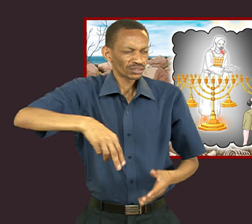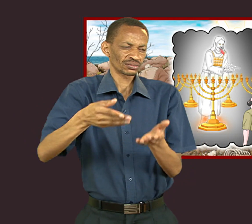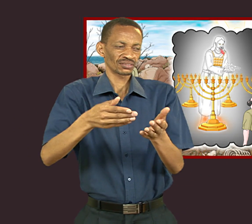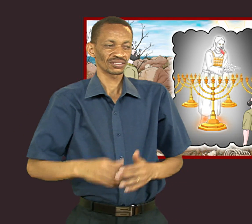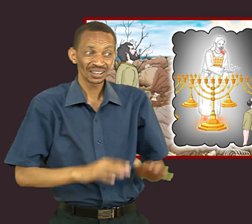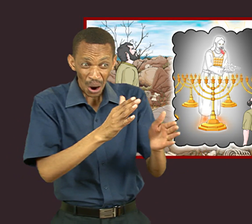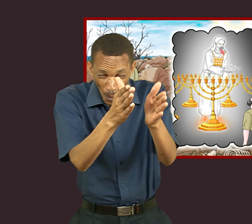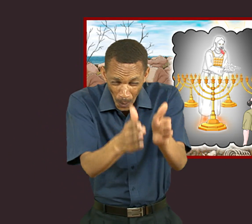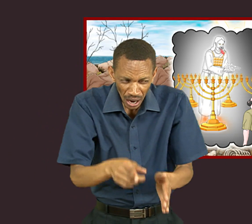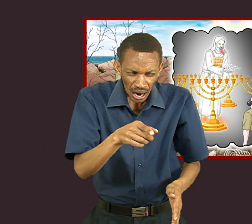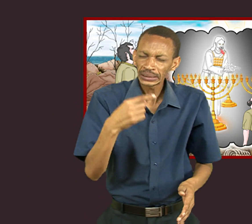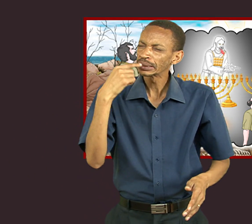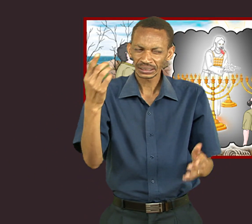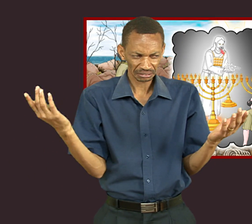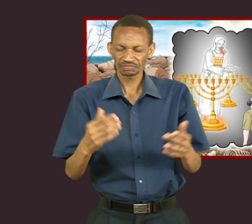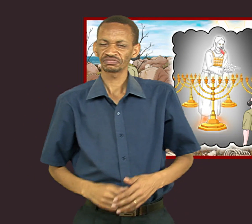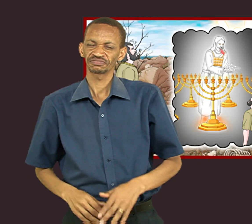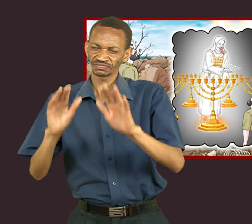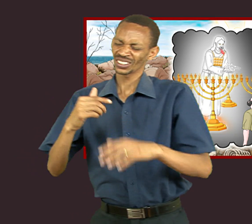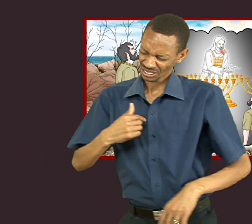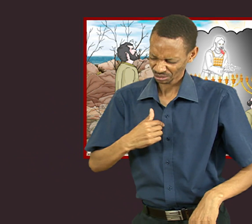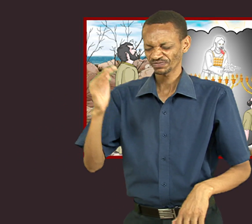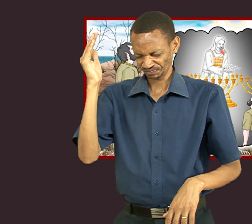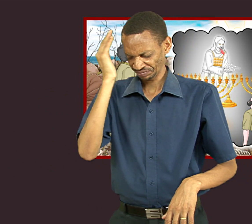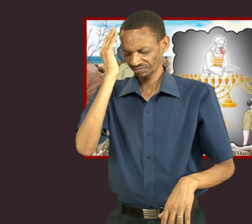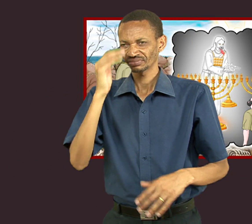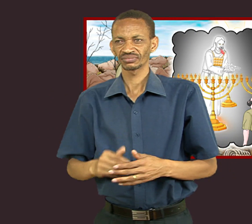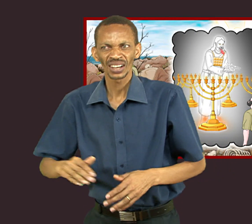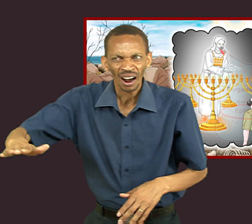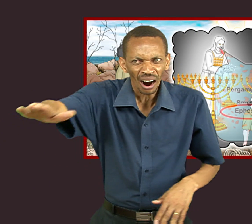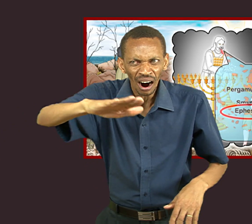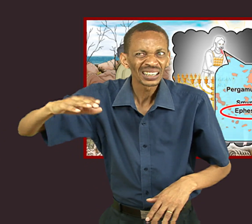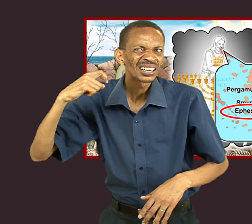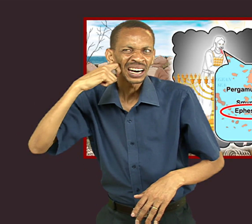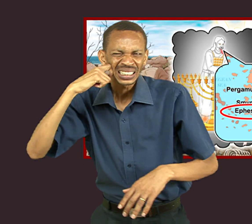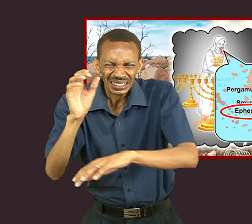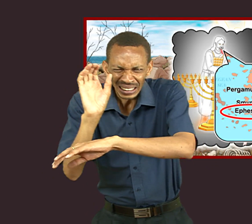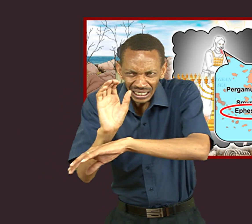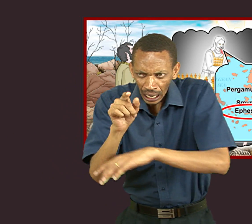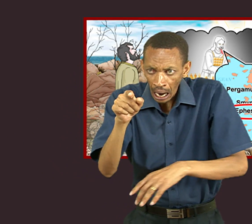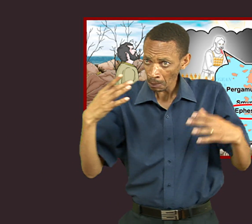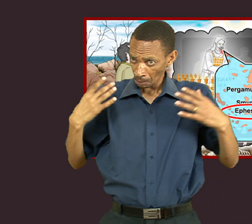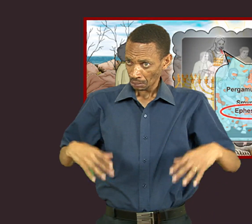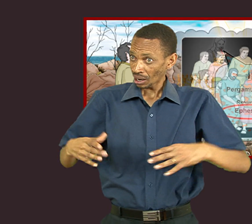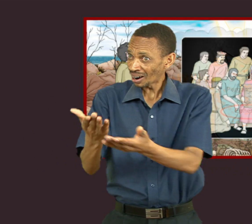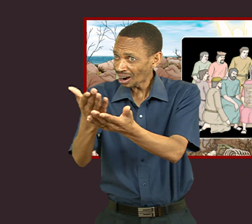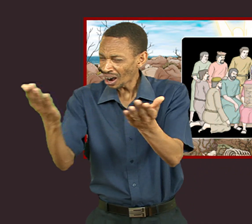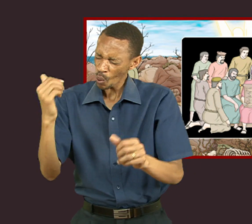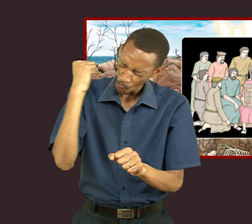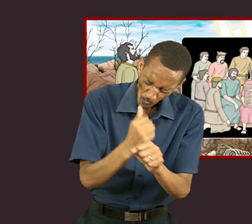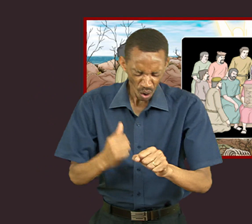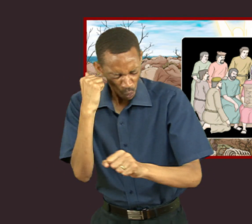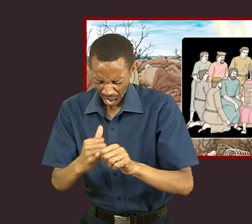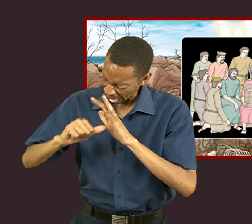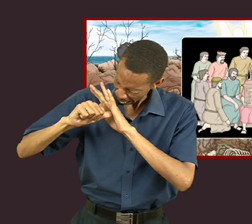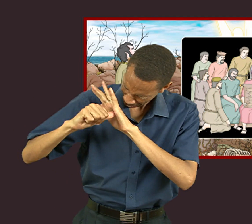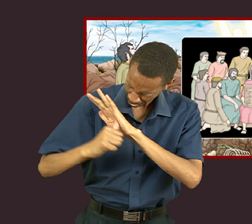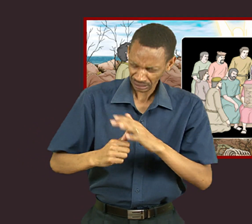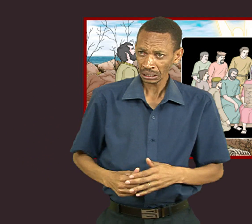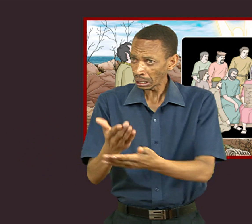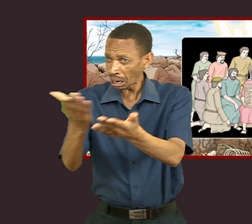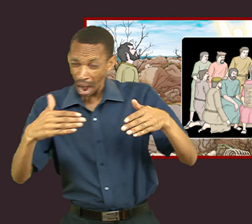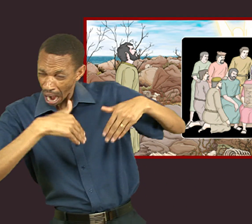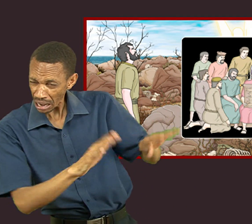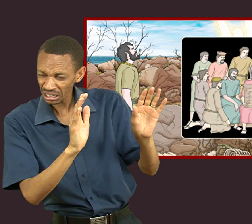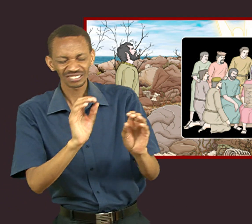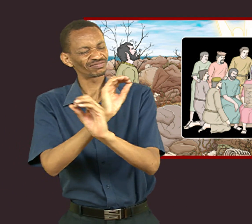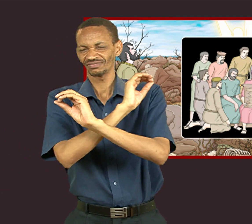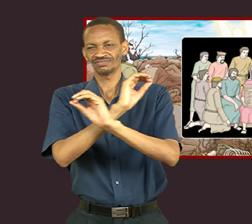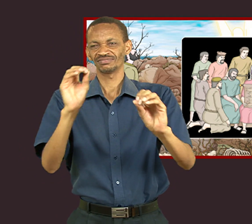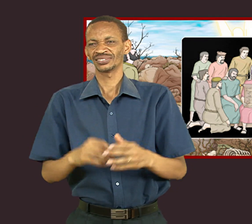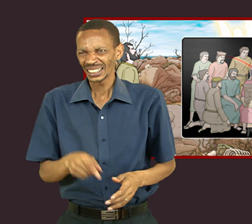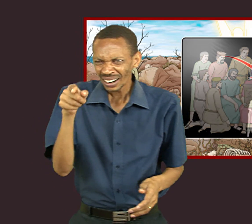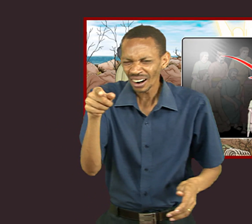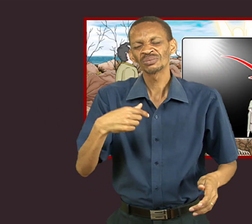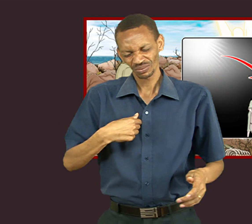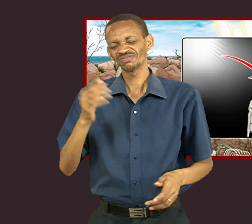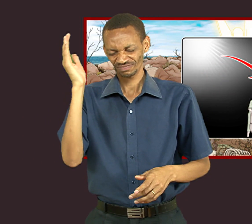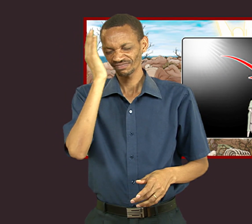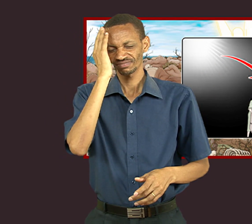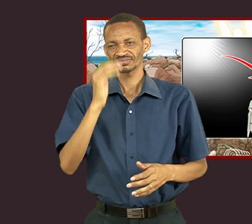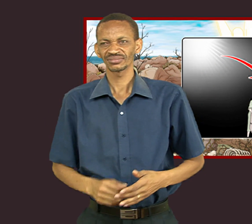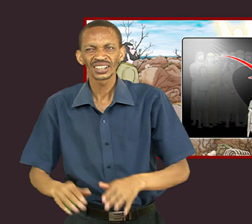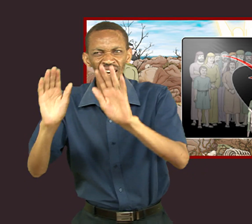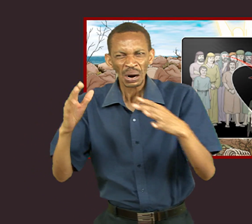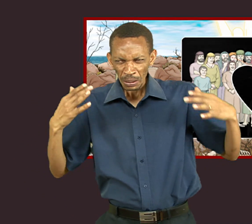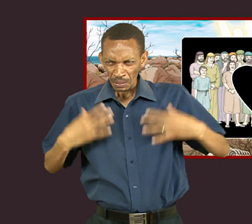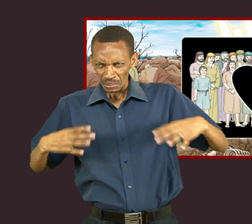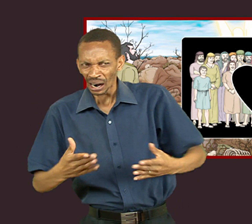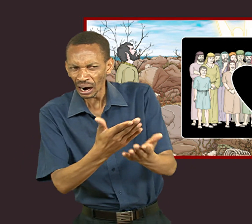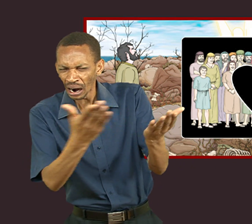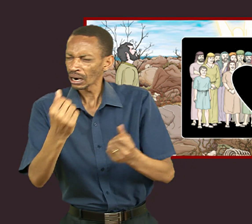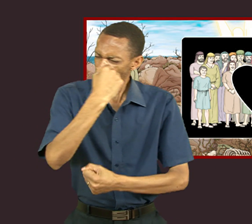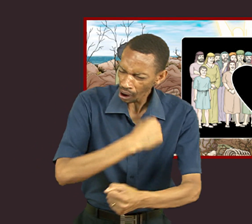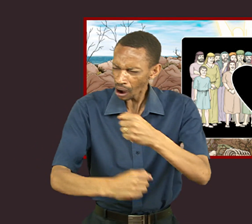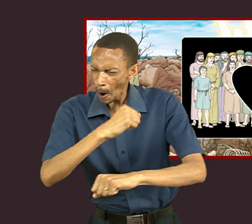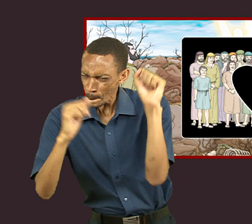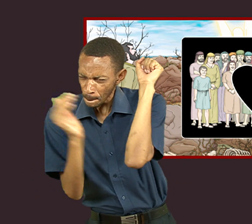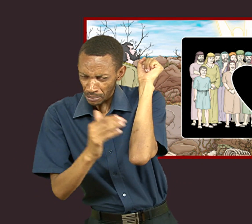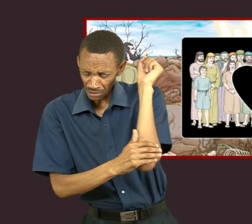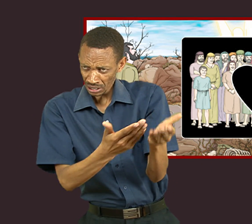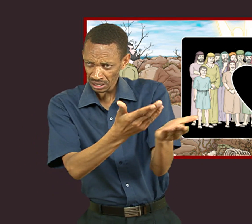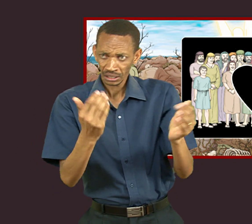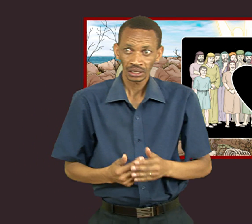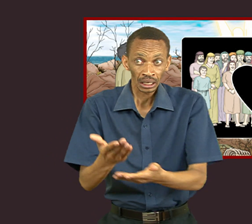I know your deeds, your labor, and your perseverance.